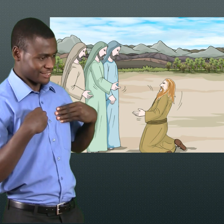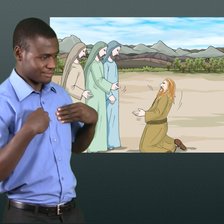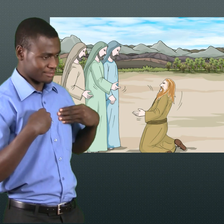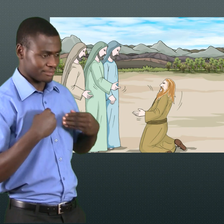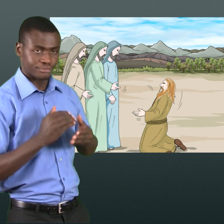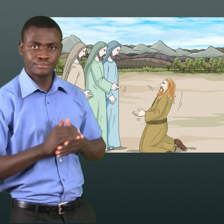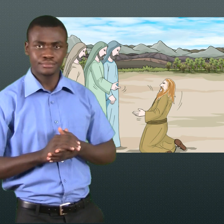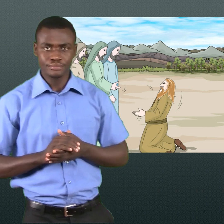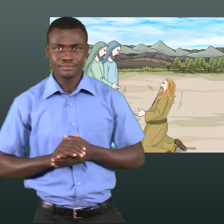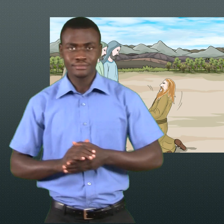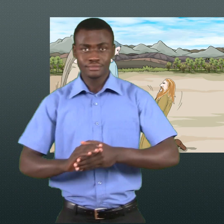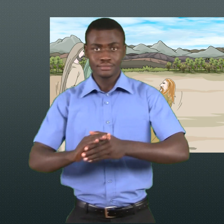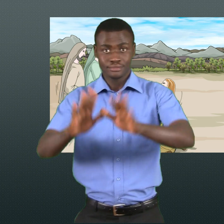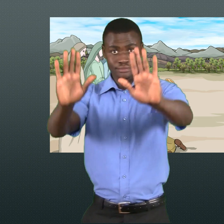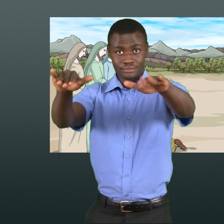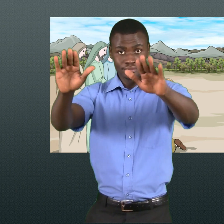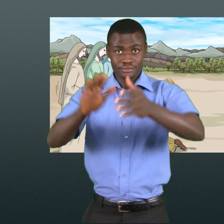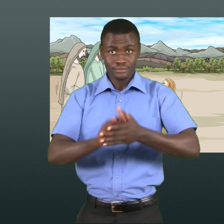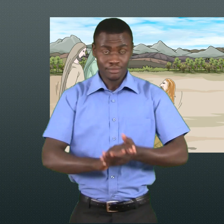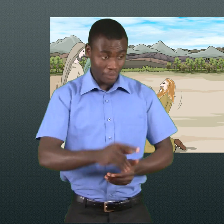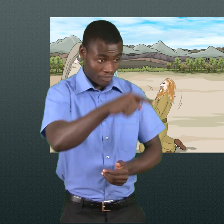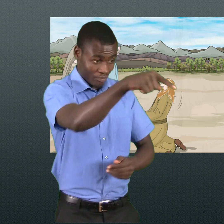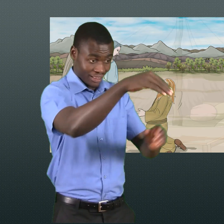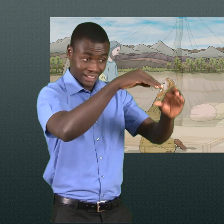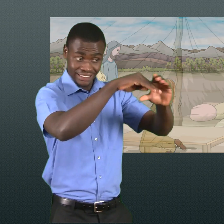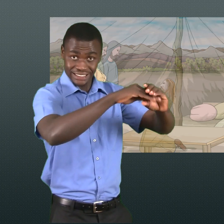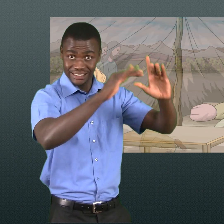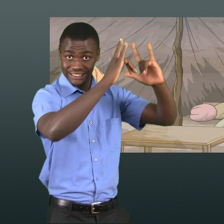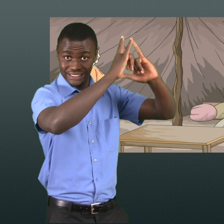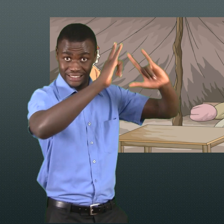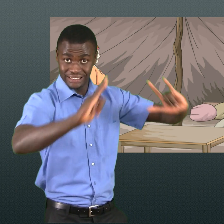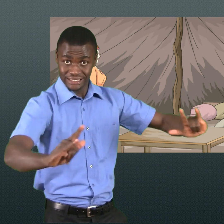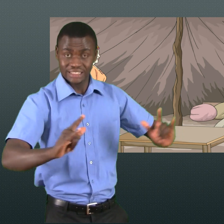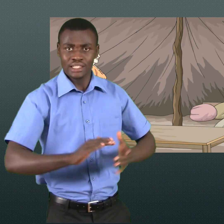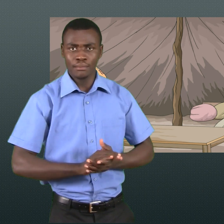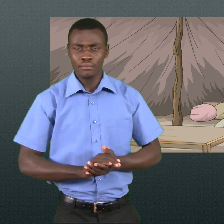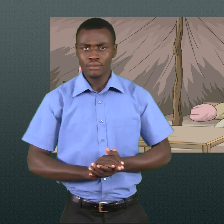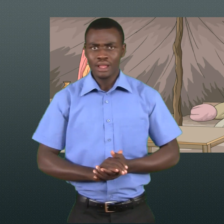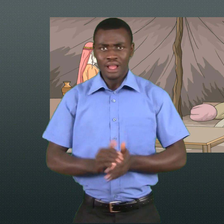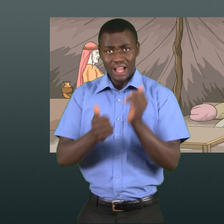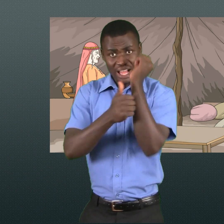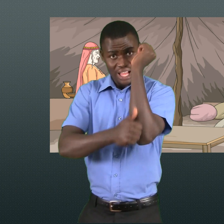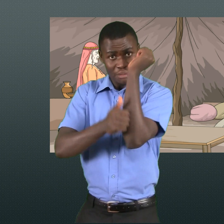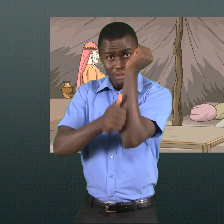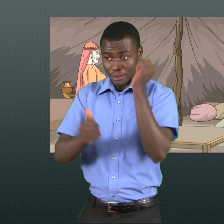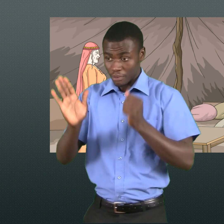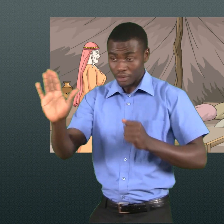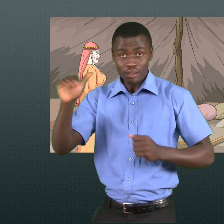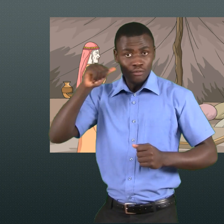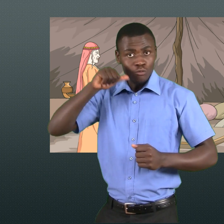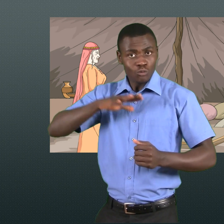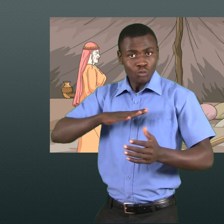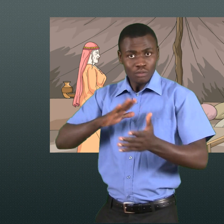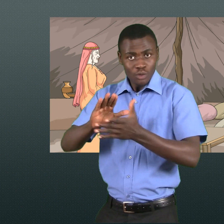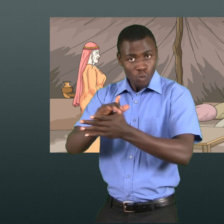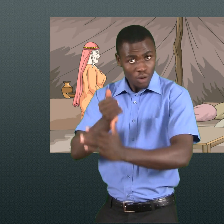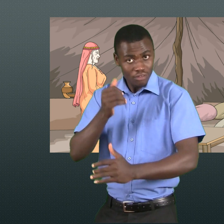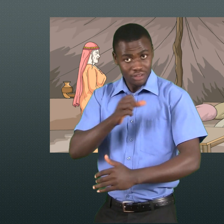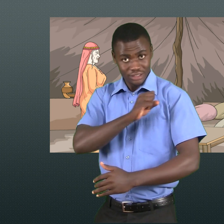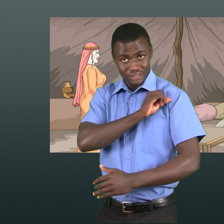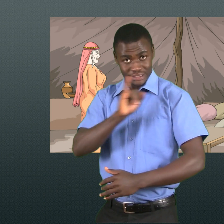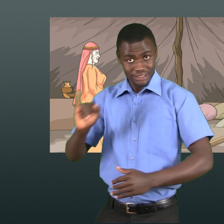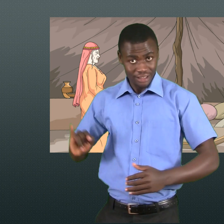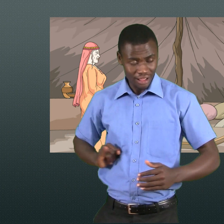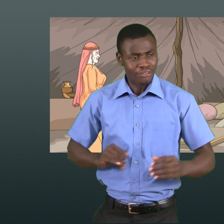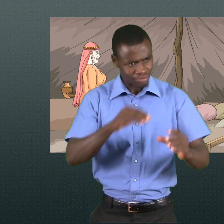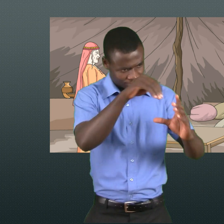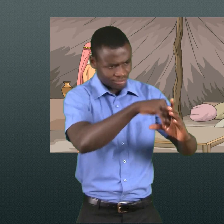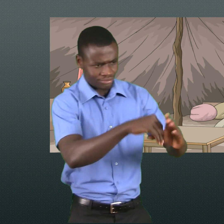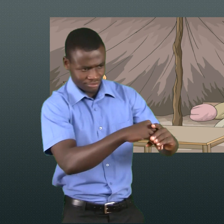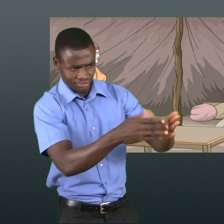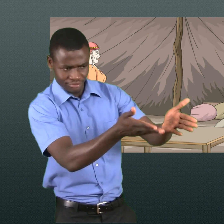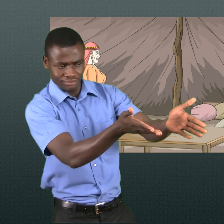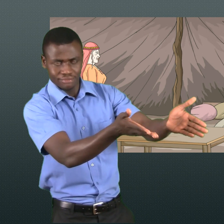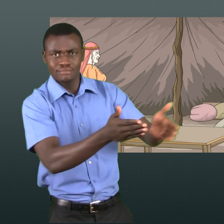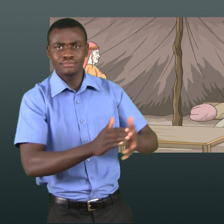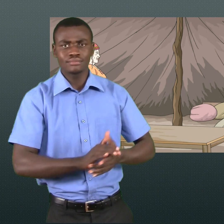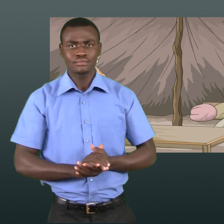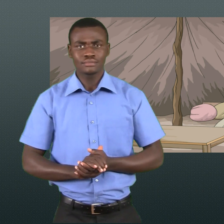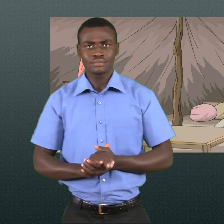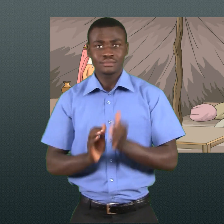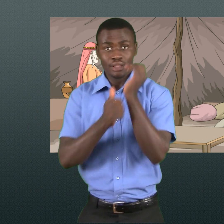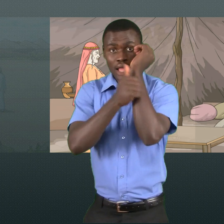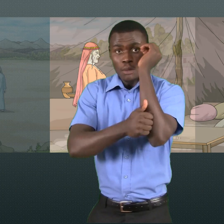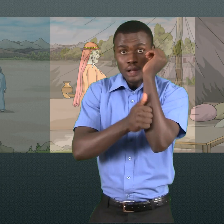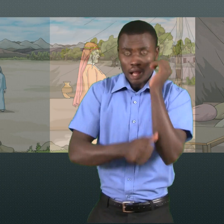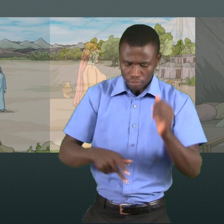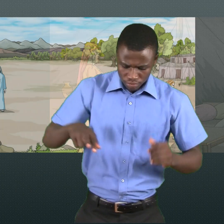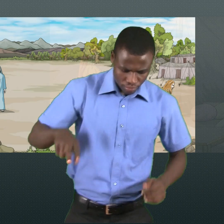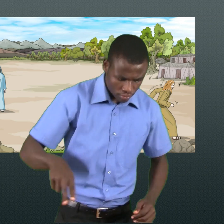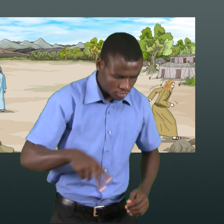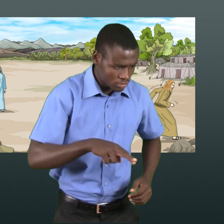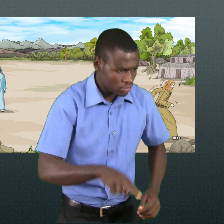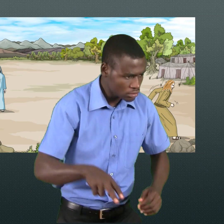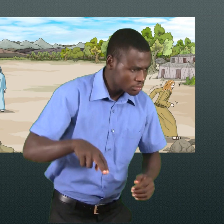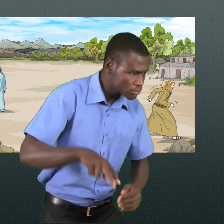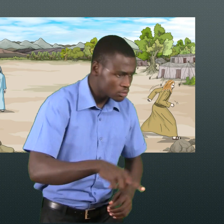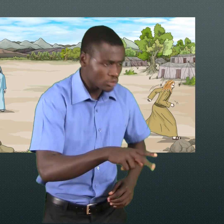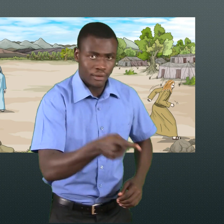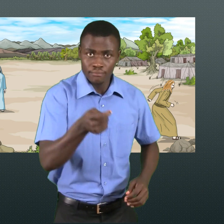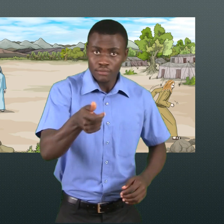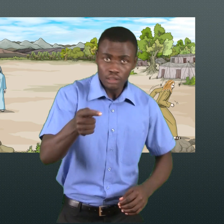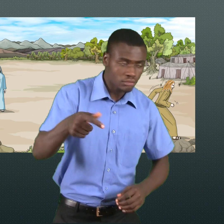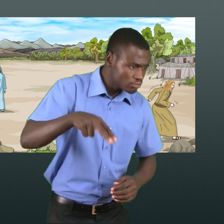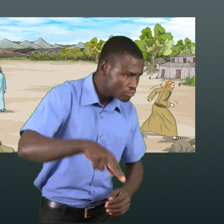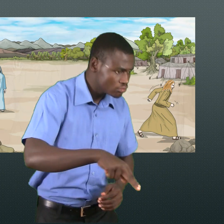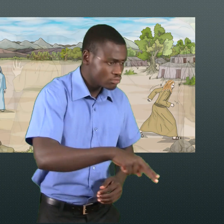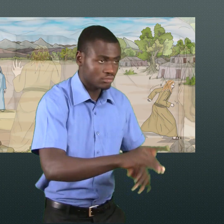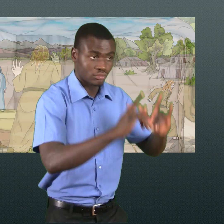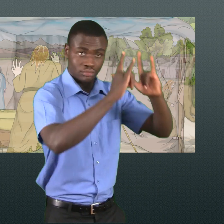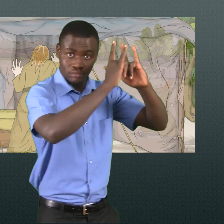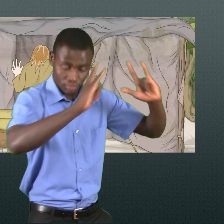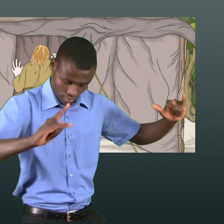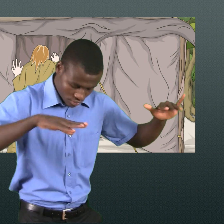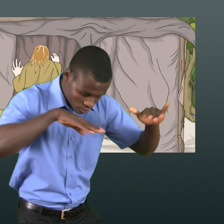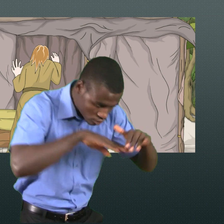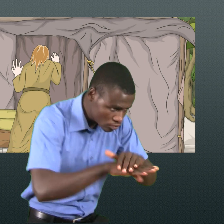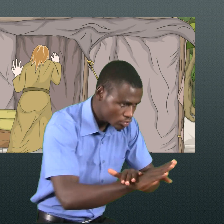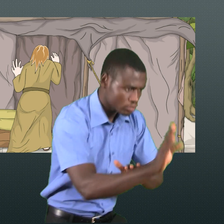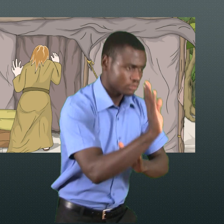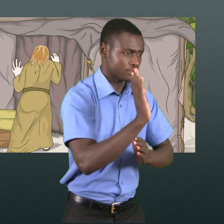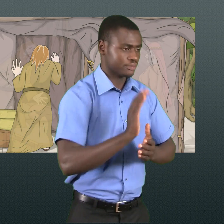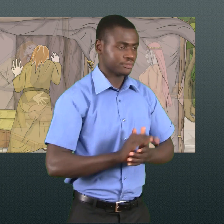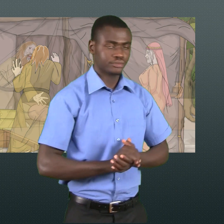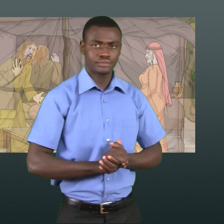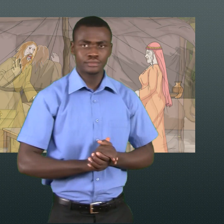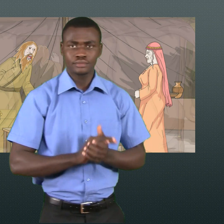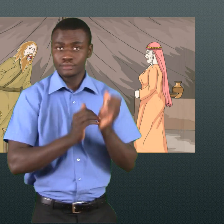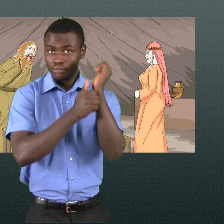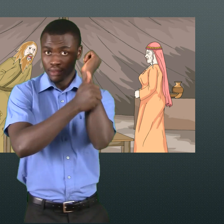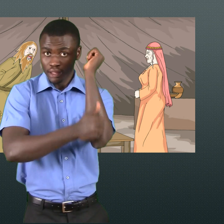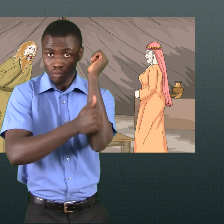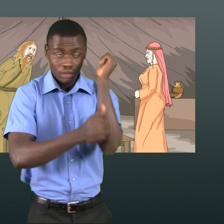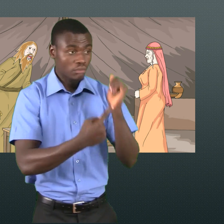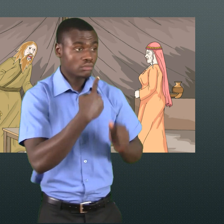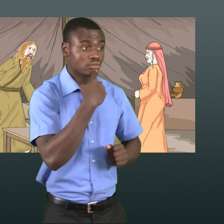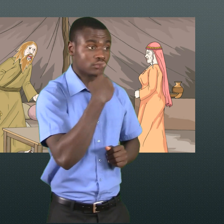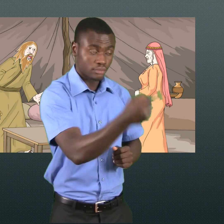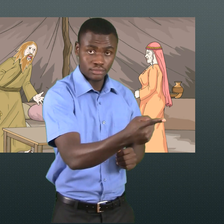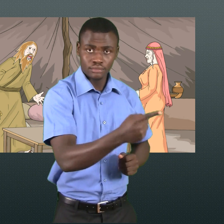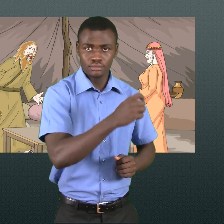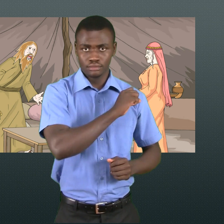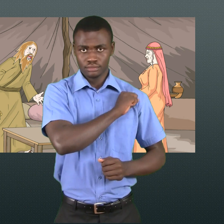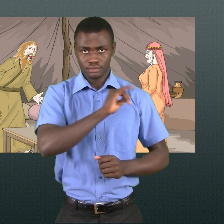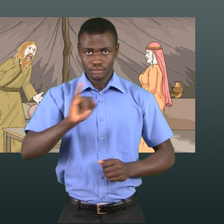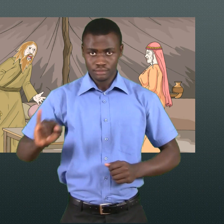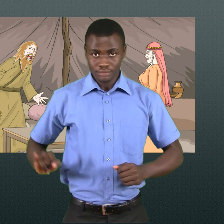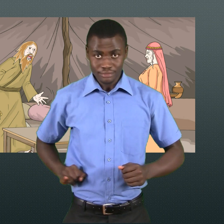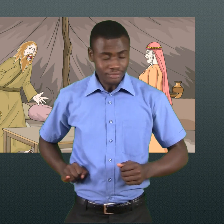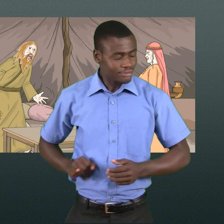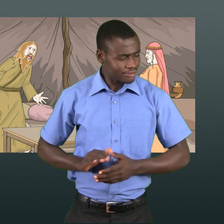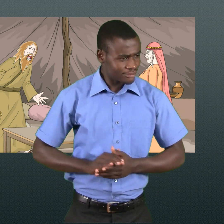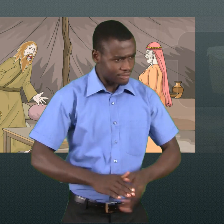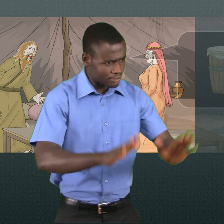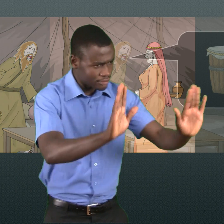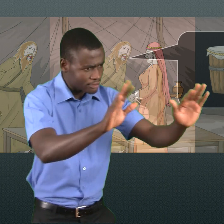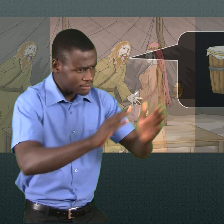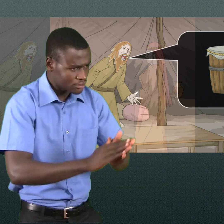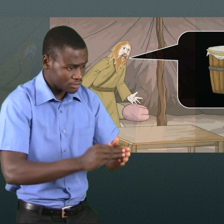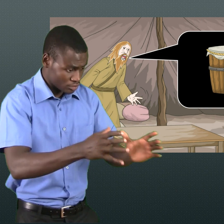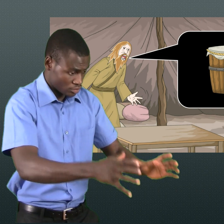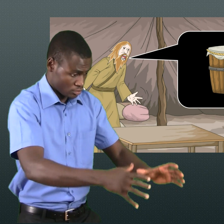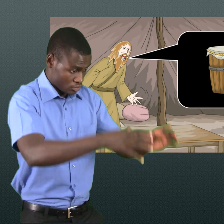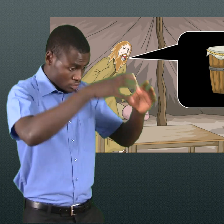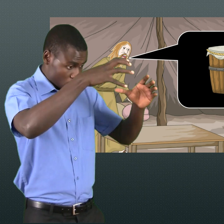So Abraham hurried into the tent and said to Sarah, “Quick!